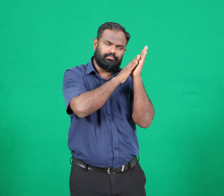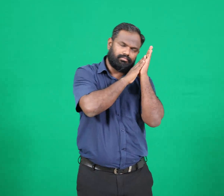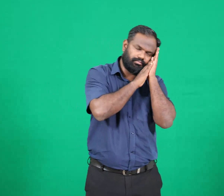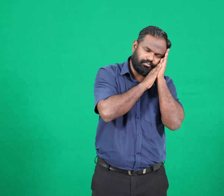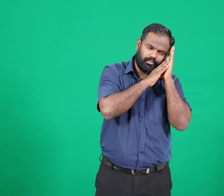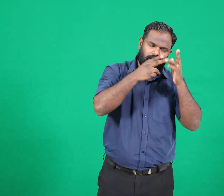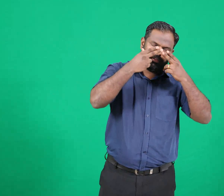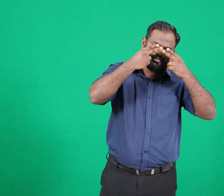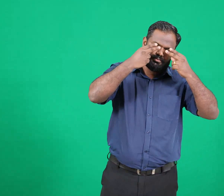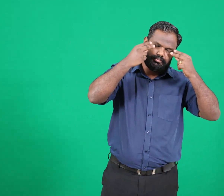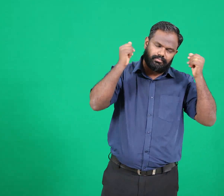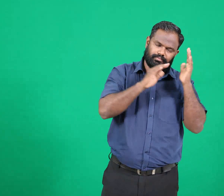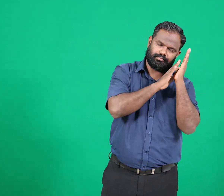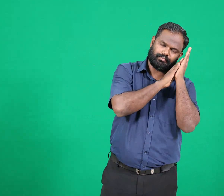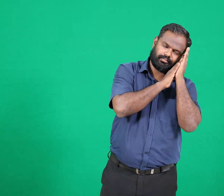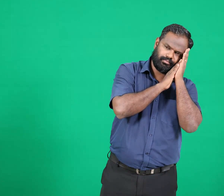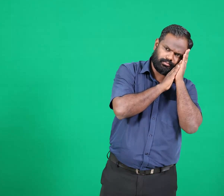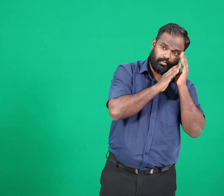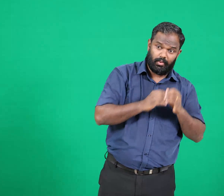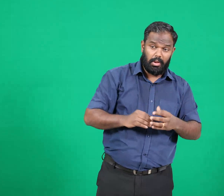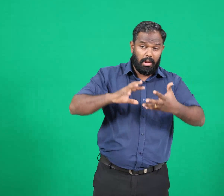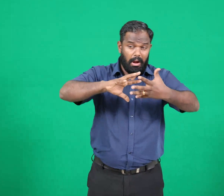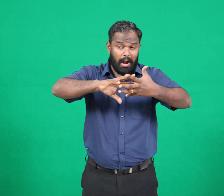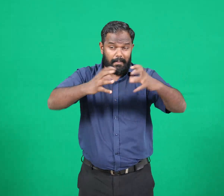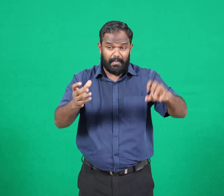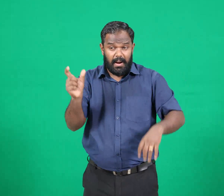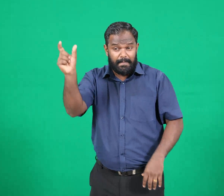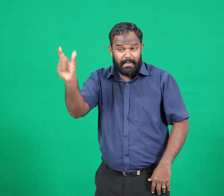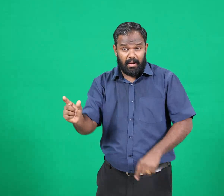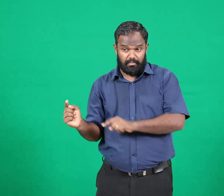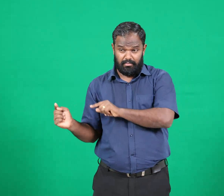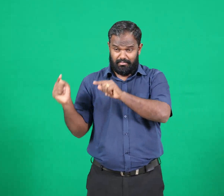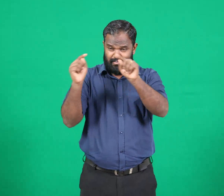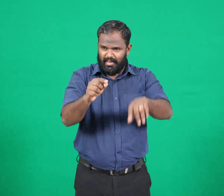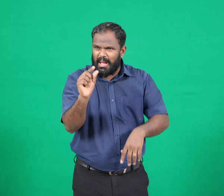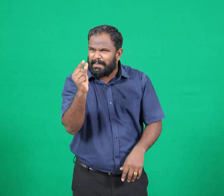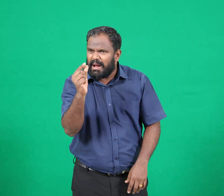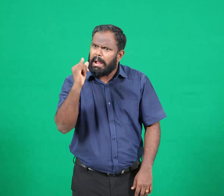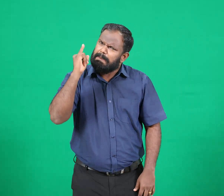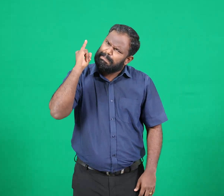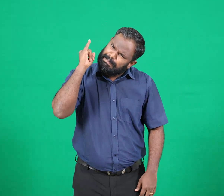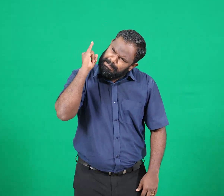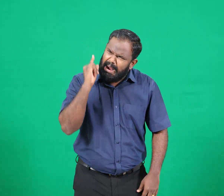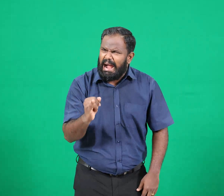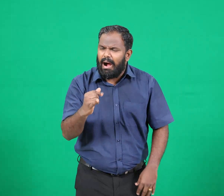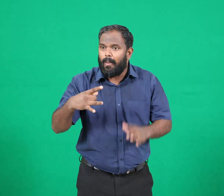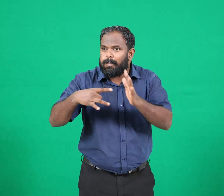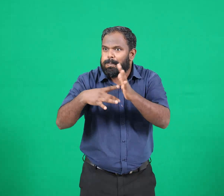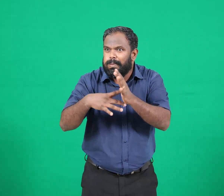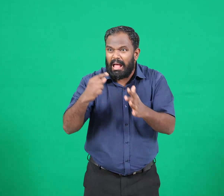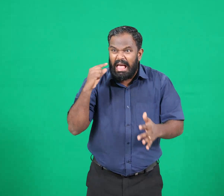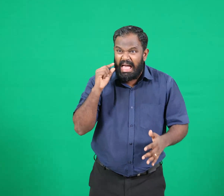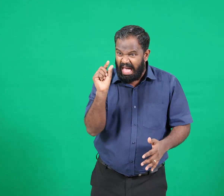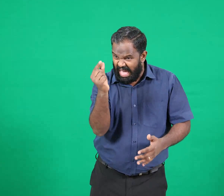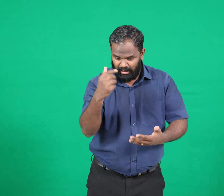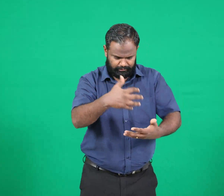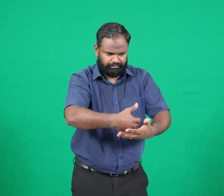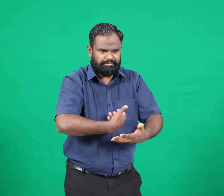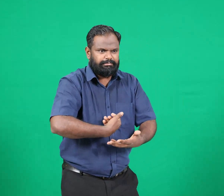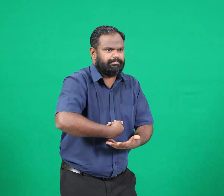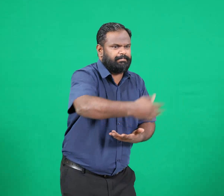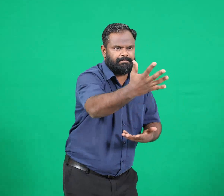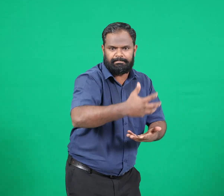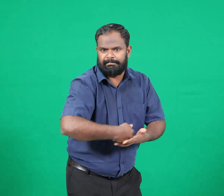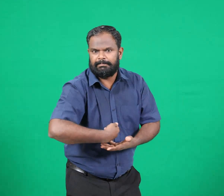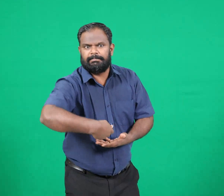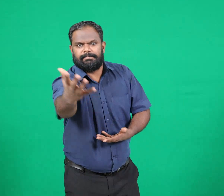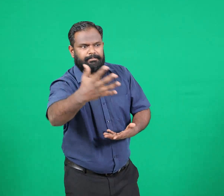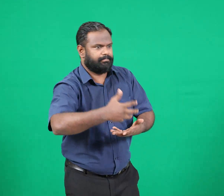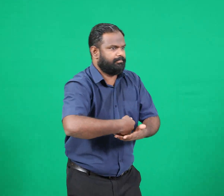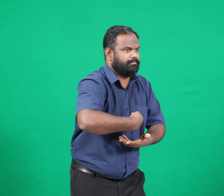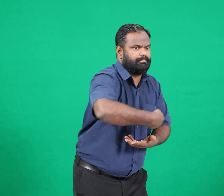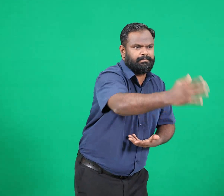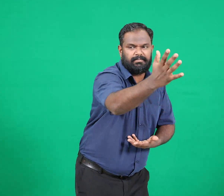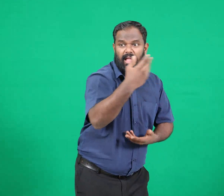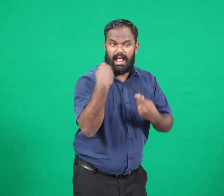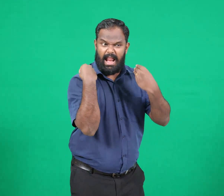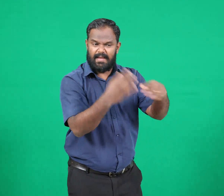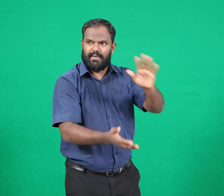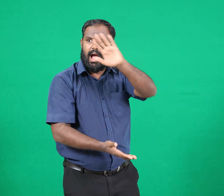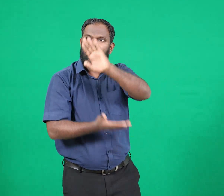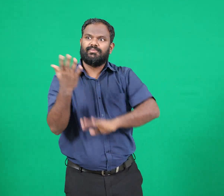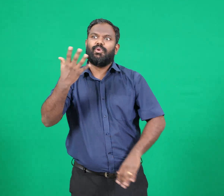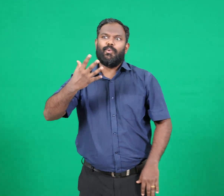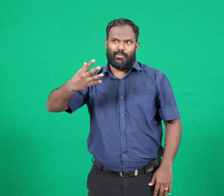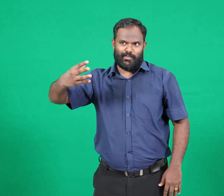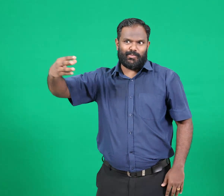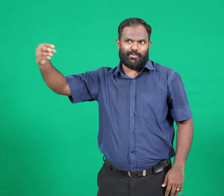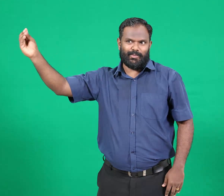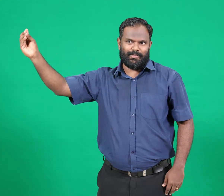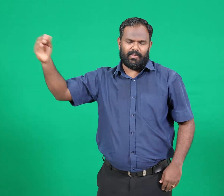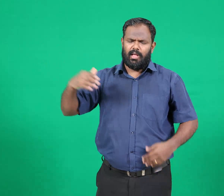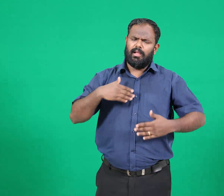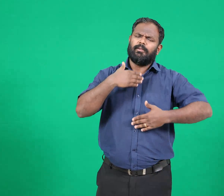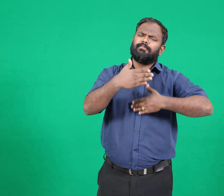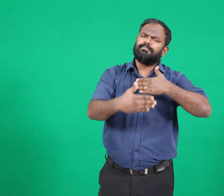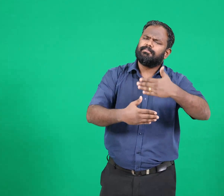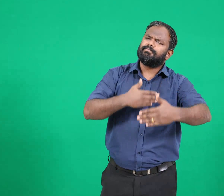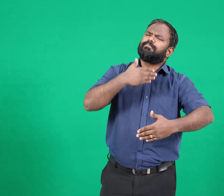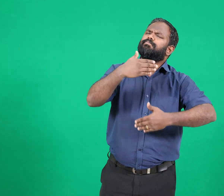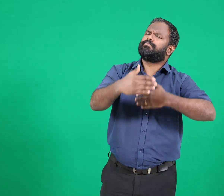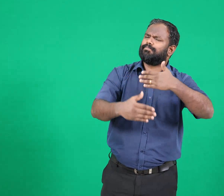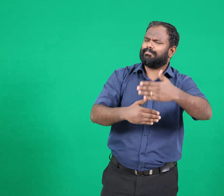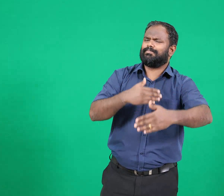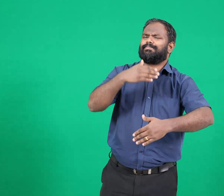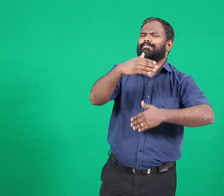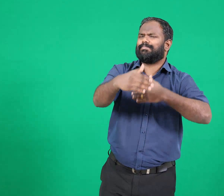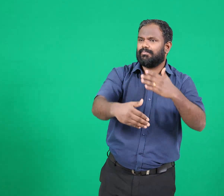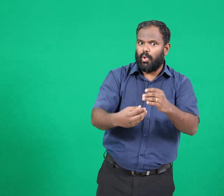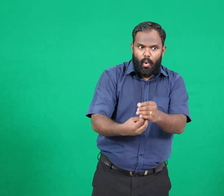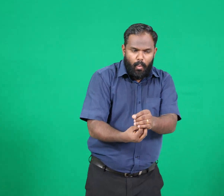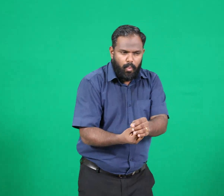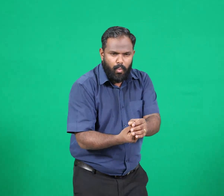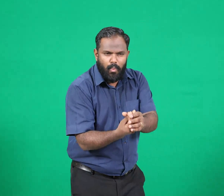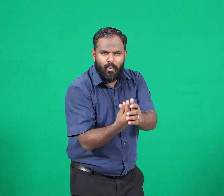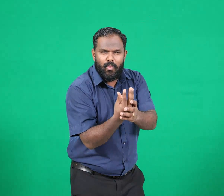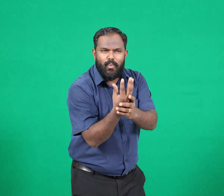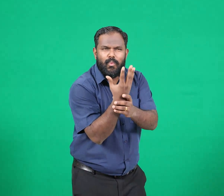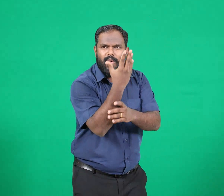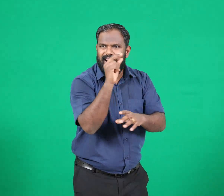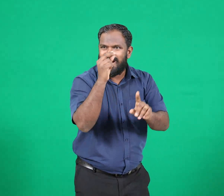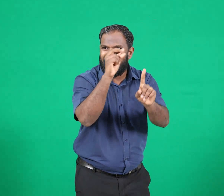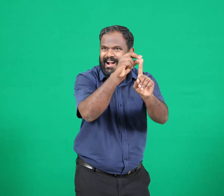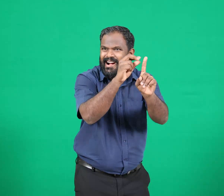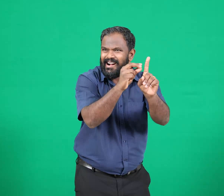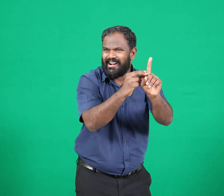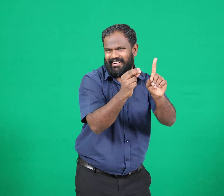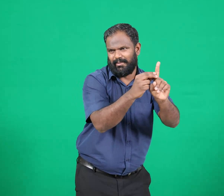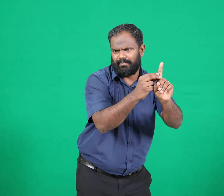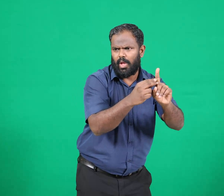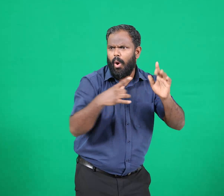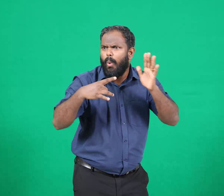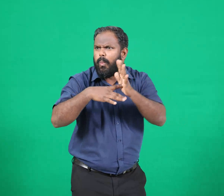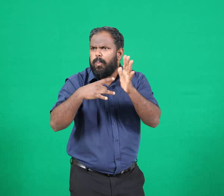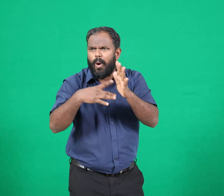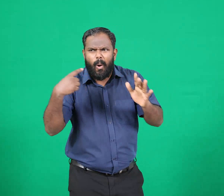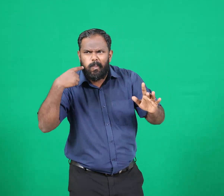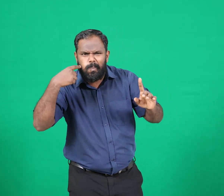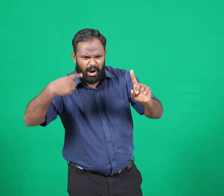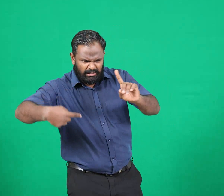When the wheat sprouted and bore grain, then the weeds also appeared.